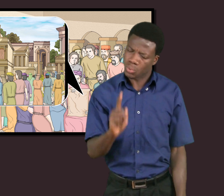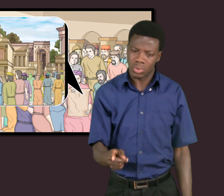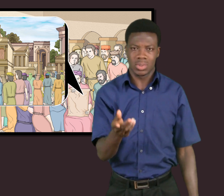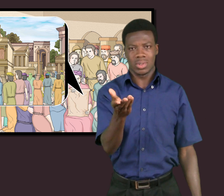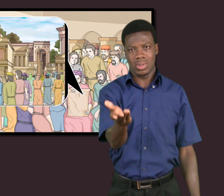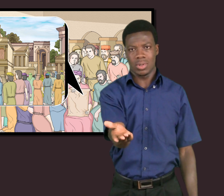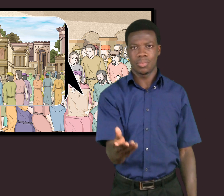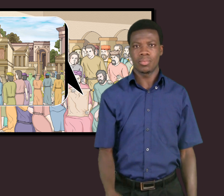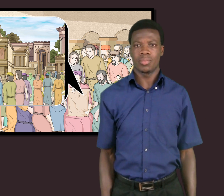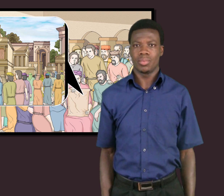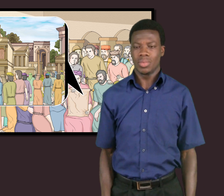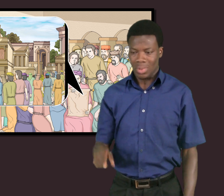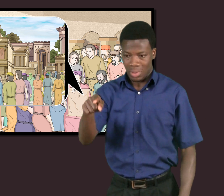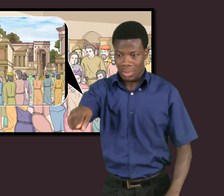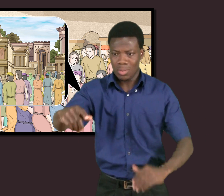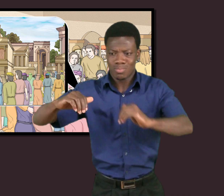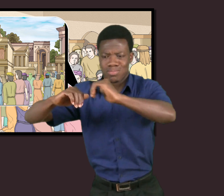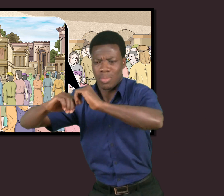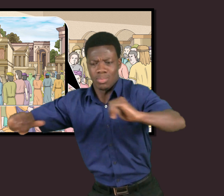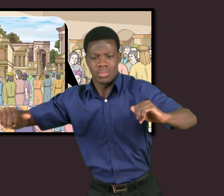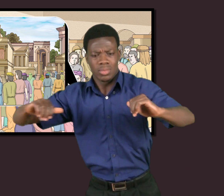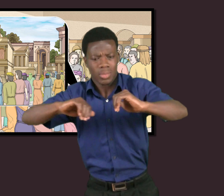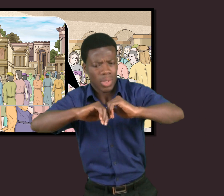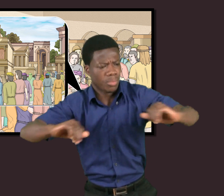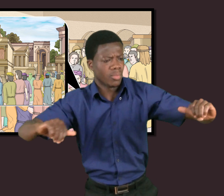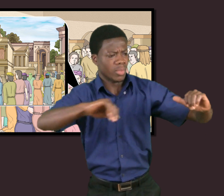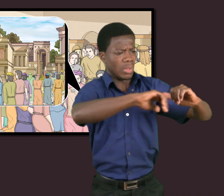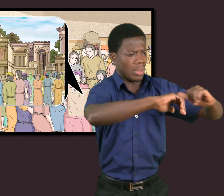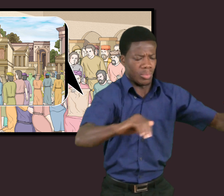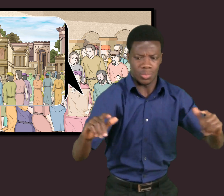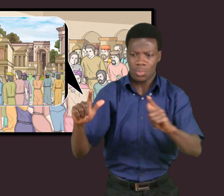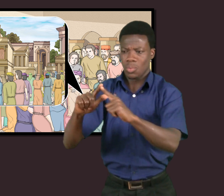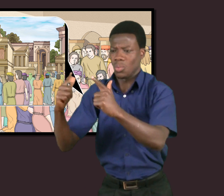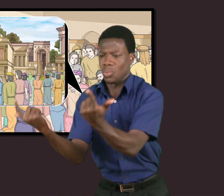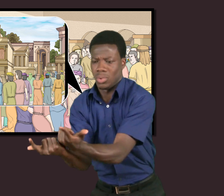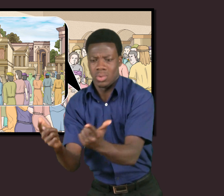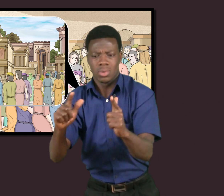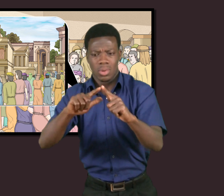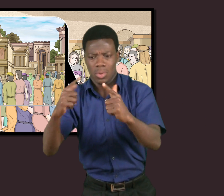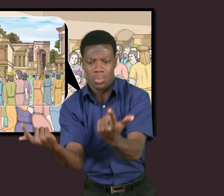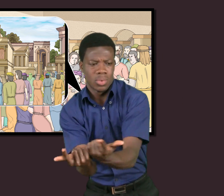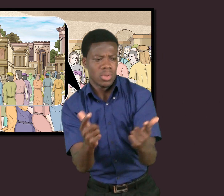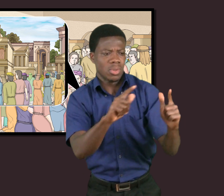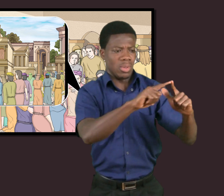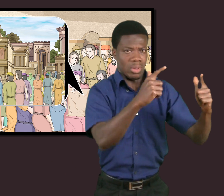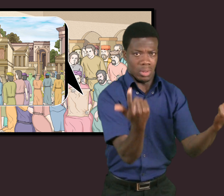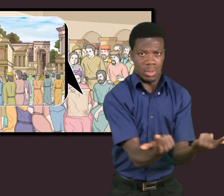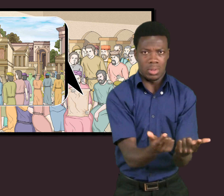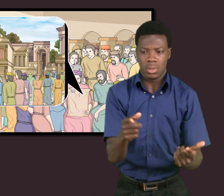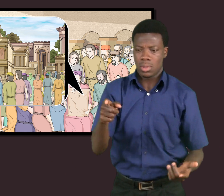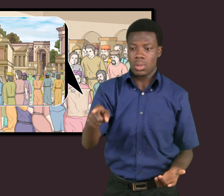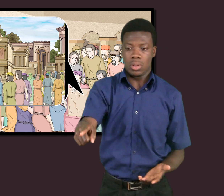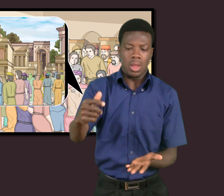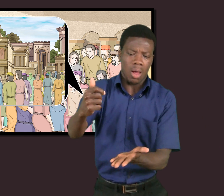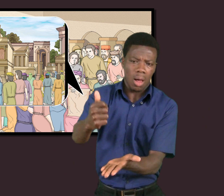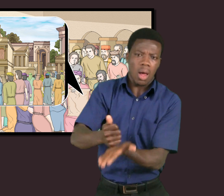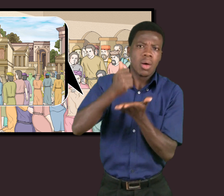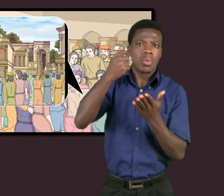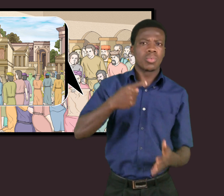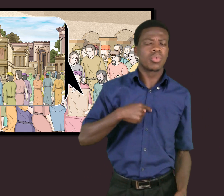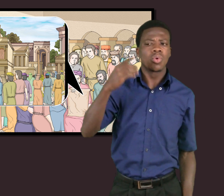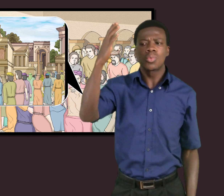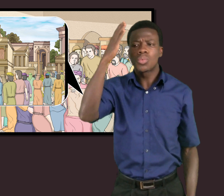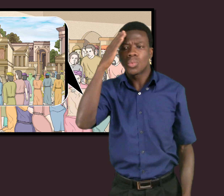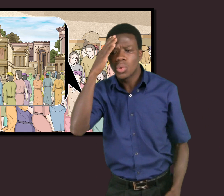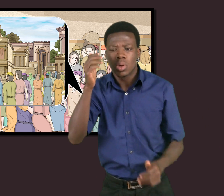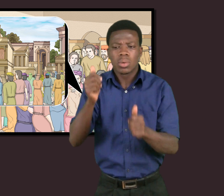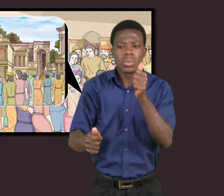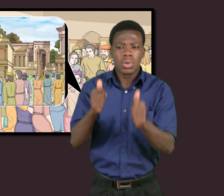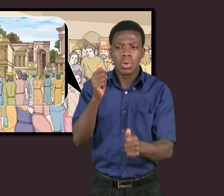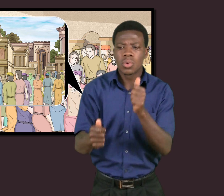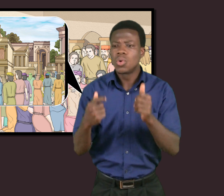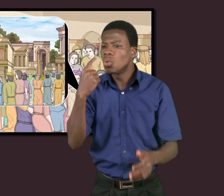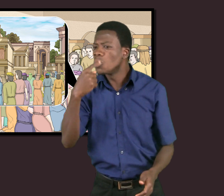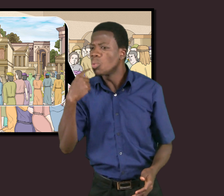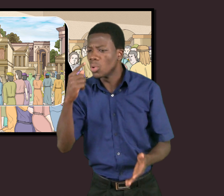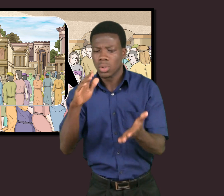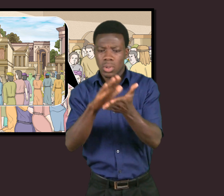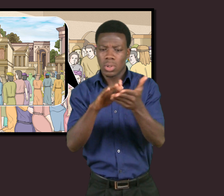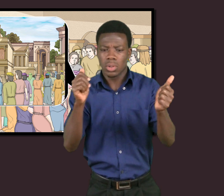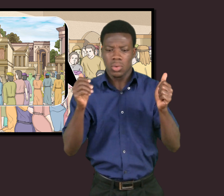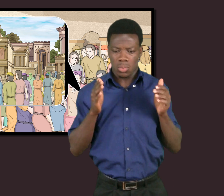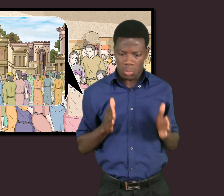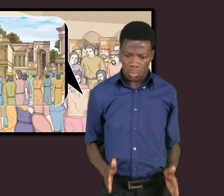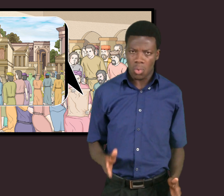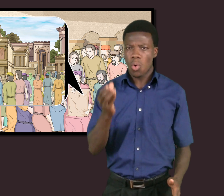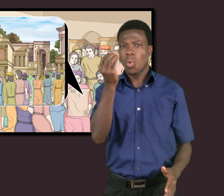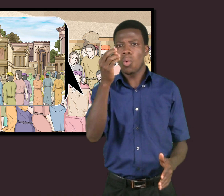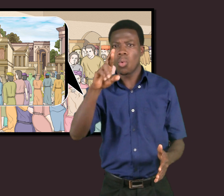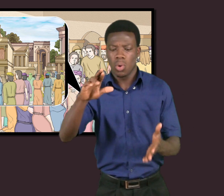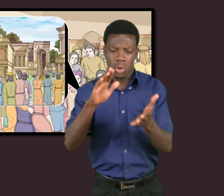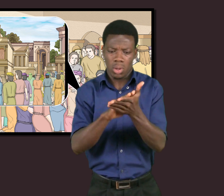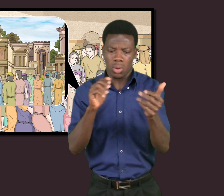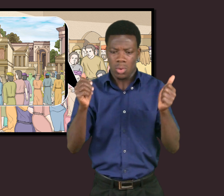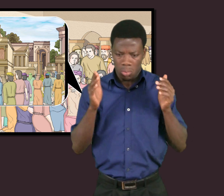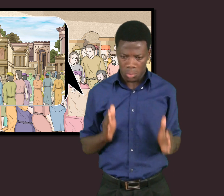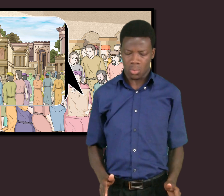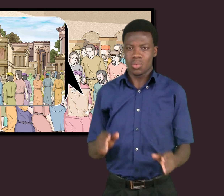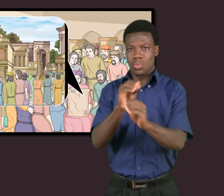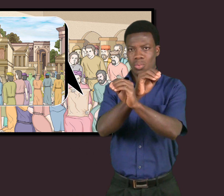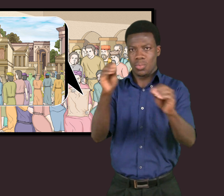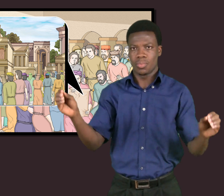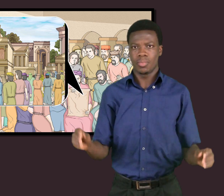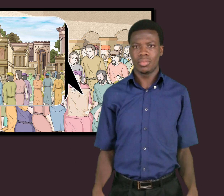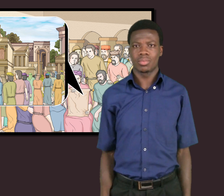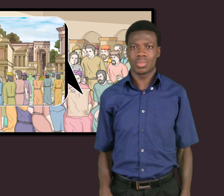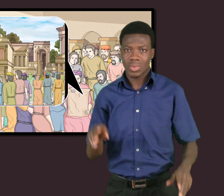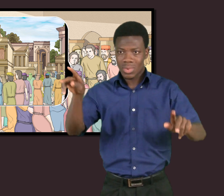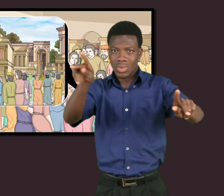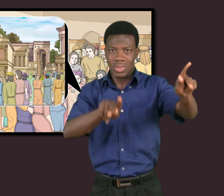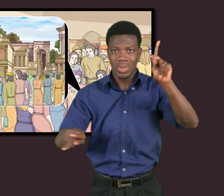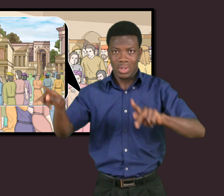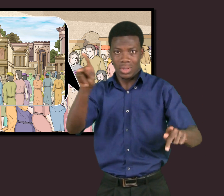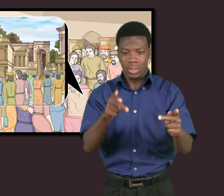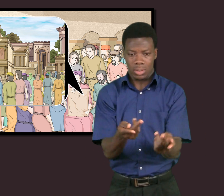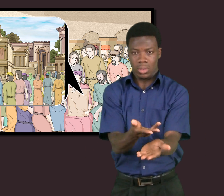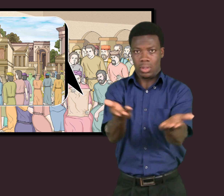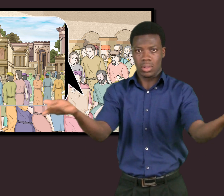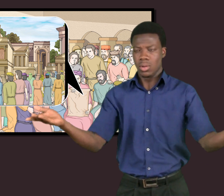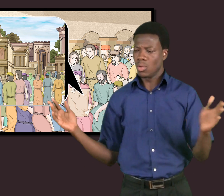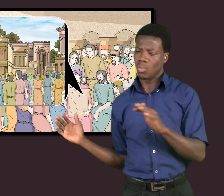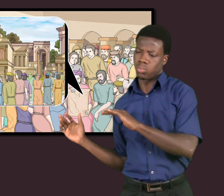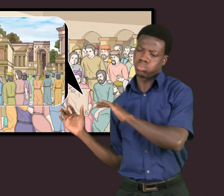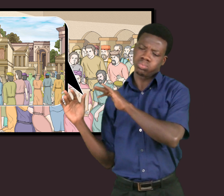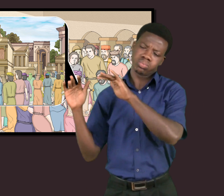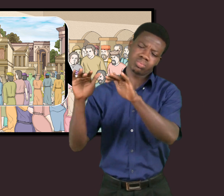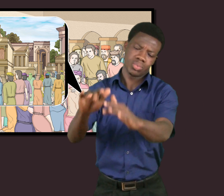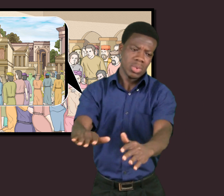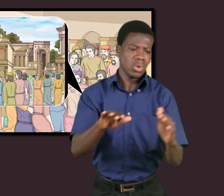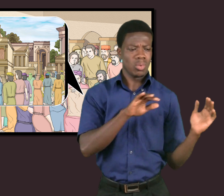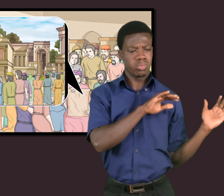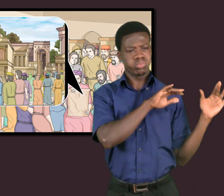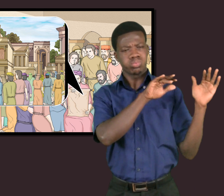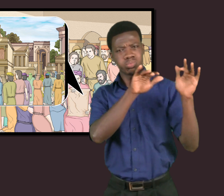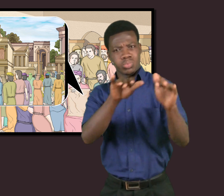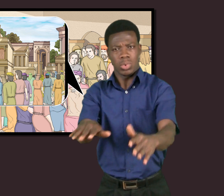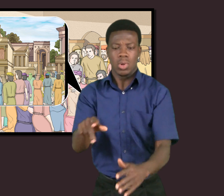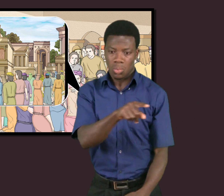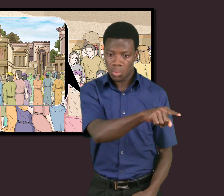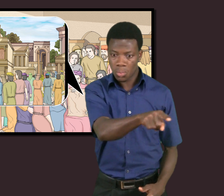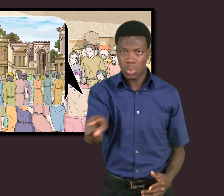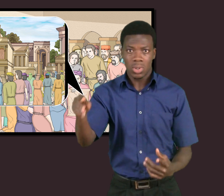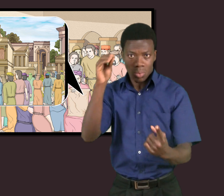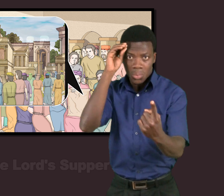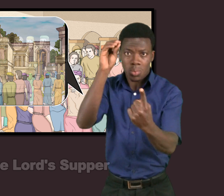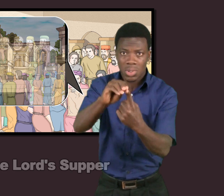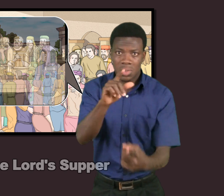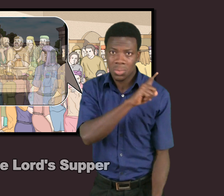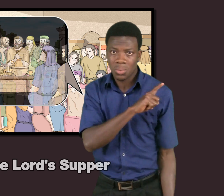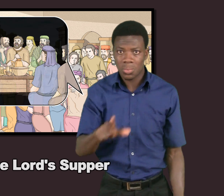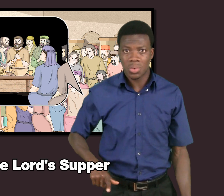And indeed, there must be differences among you to show which of you are approved.